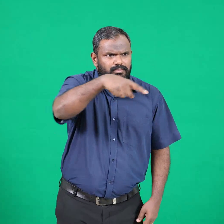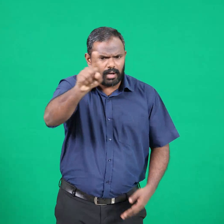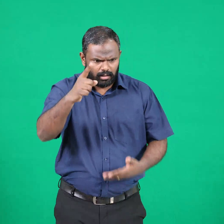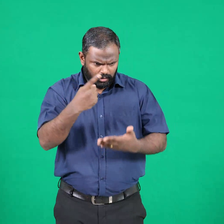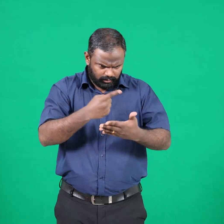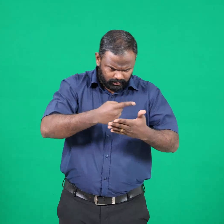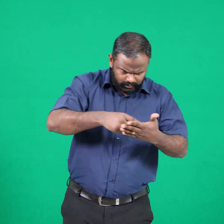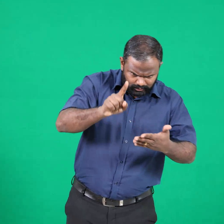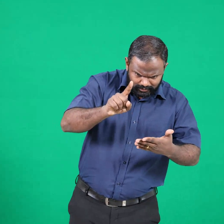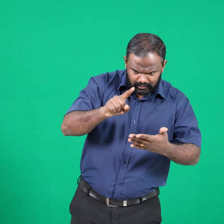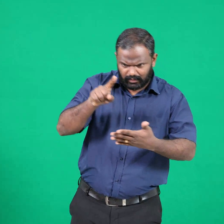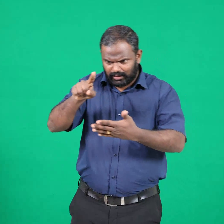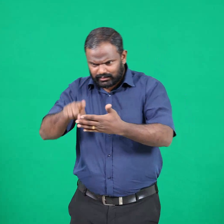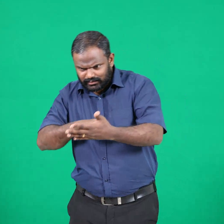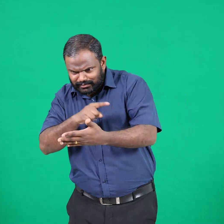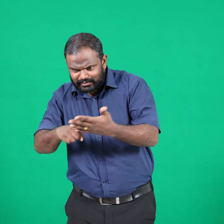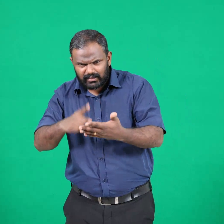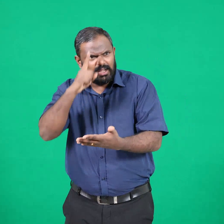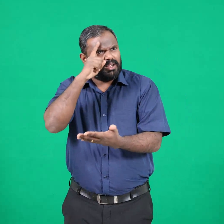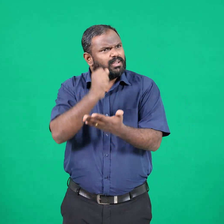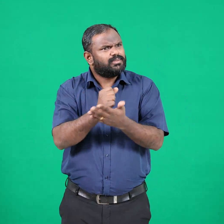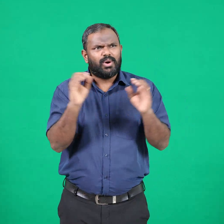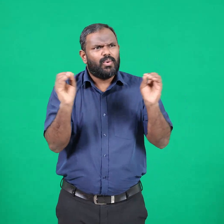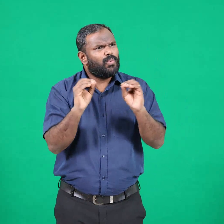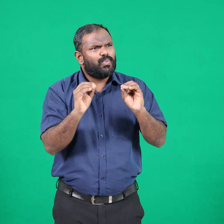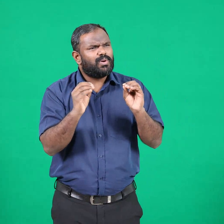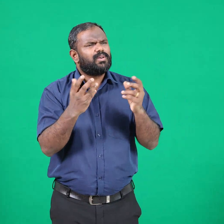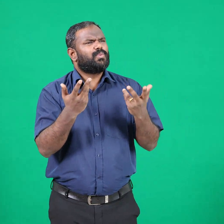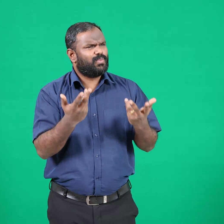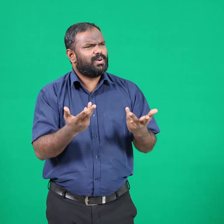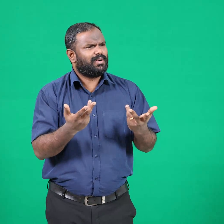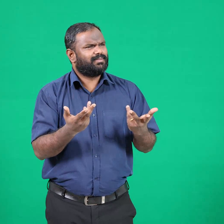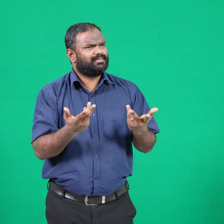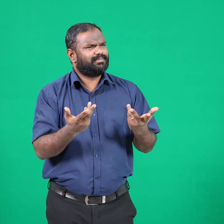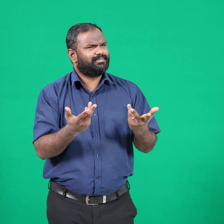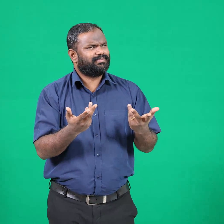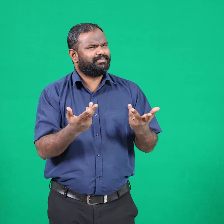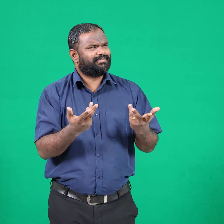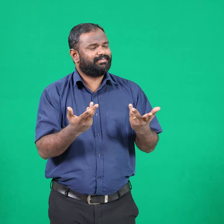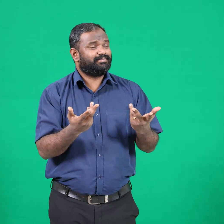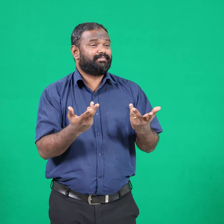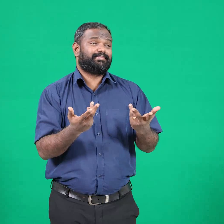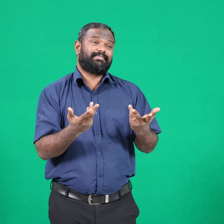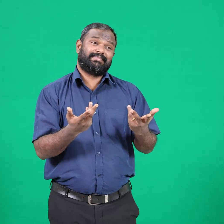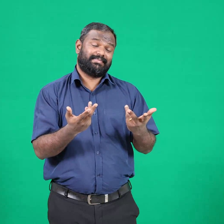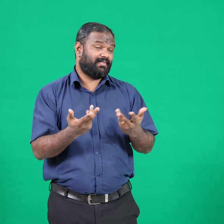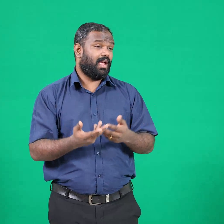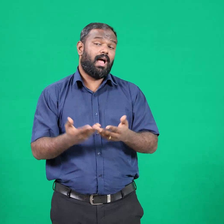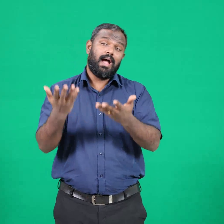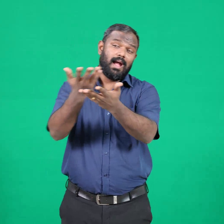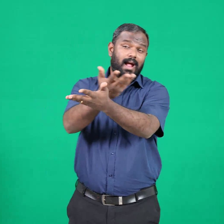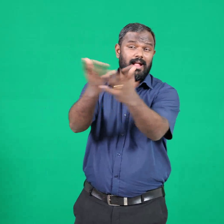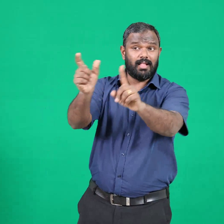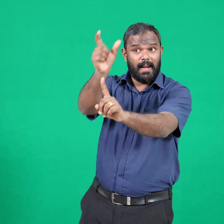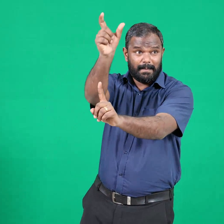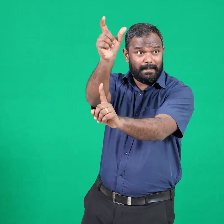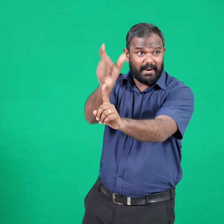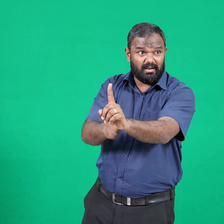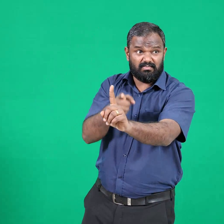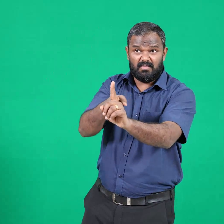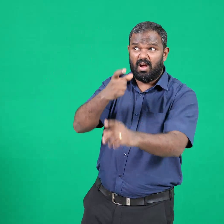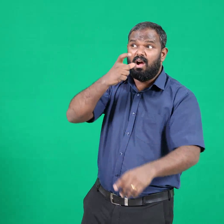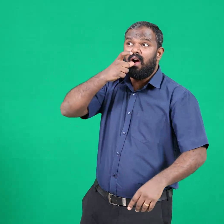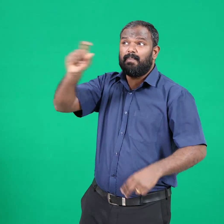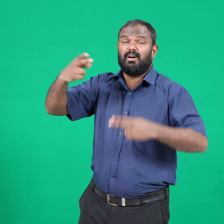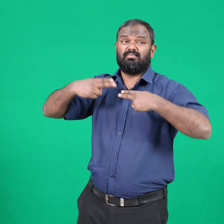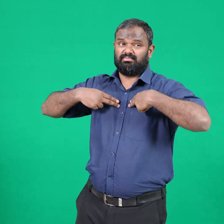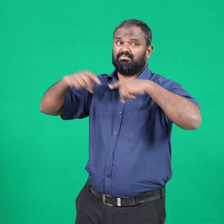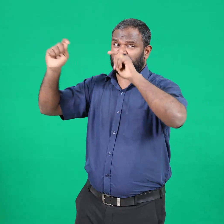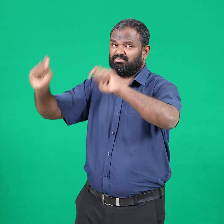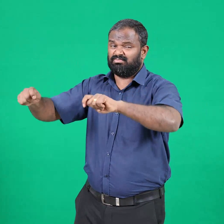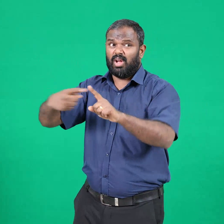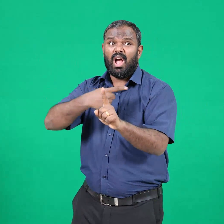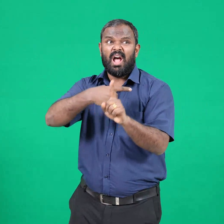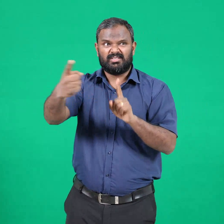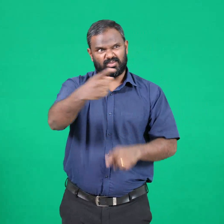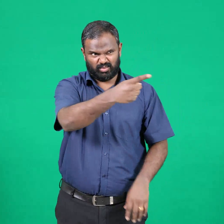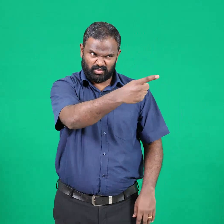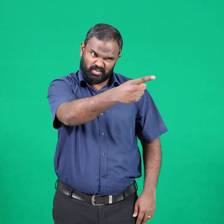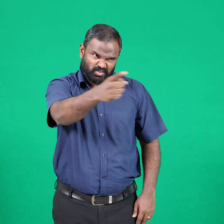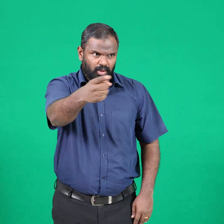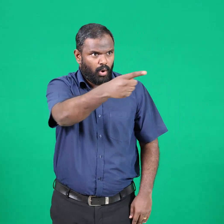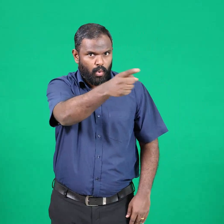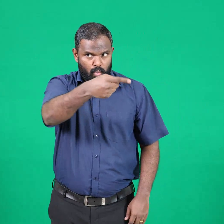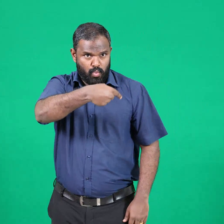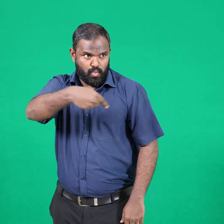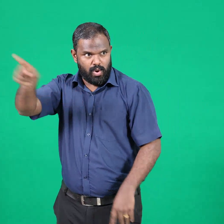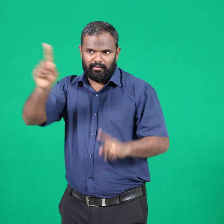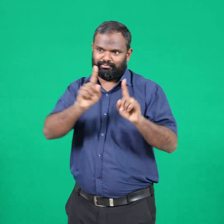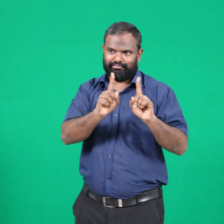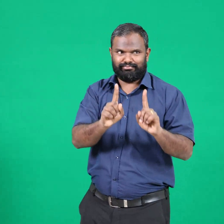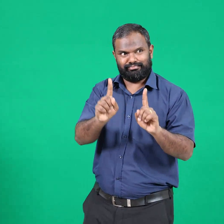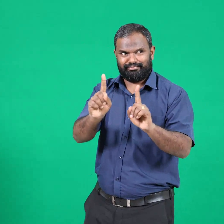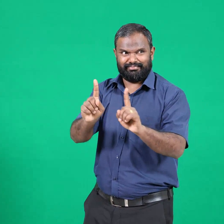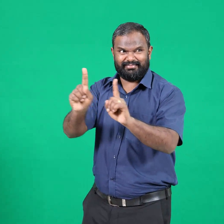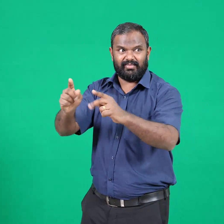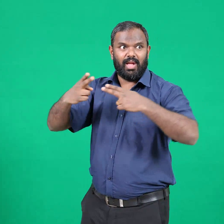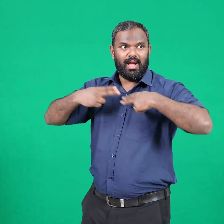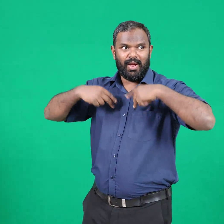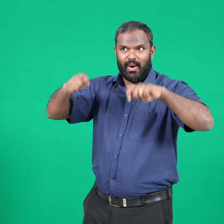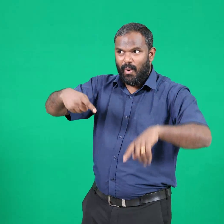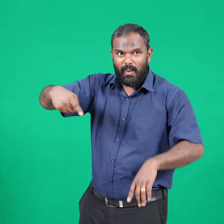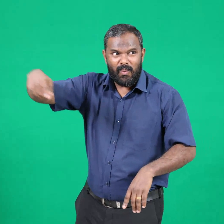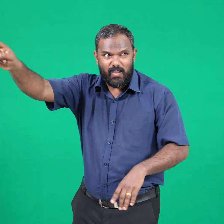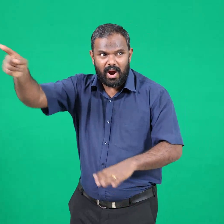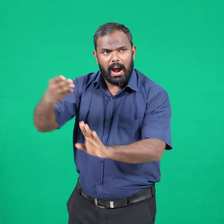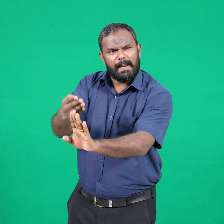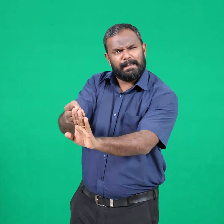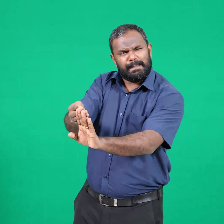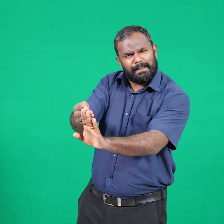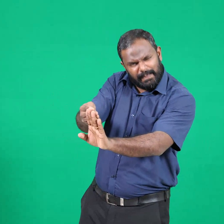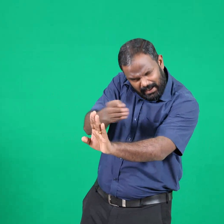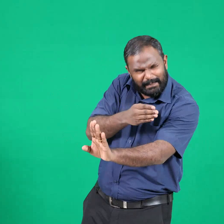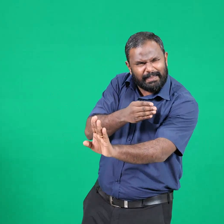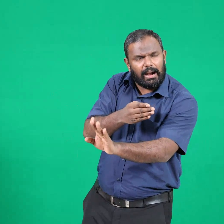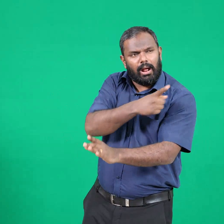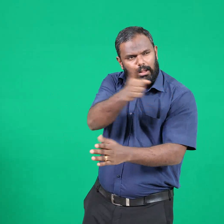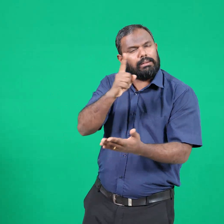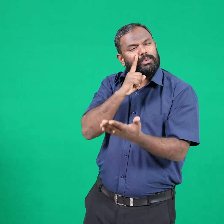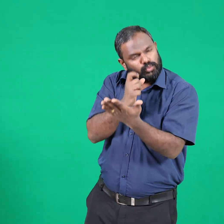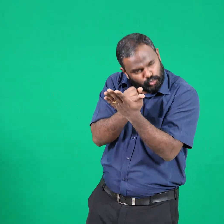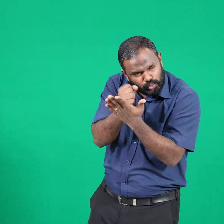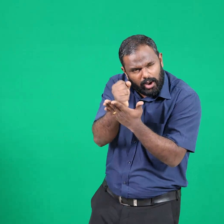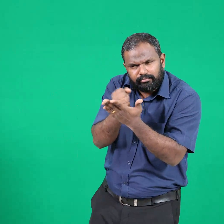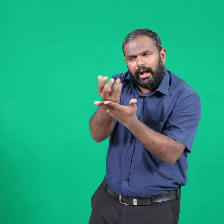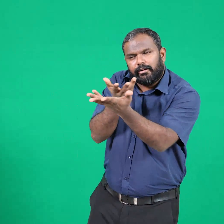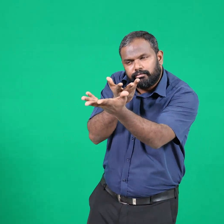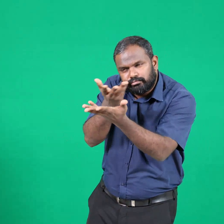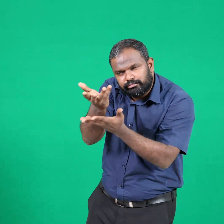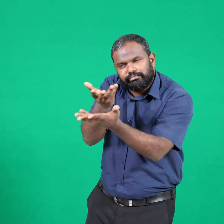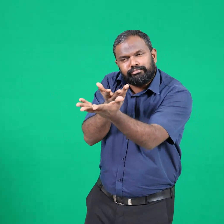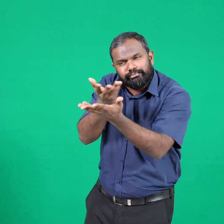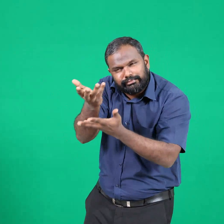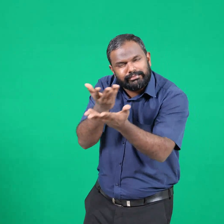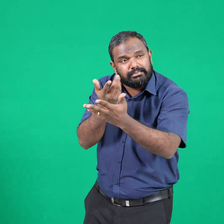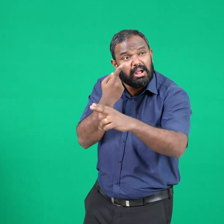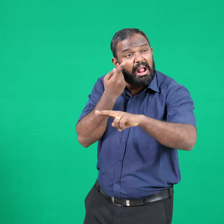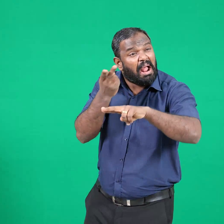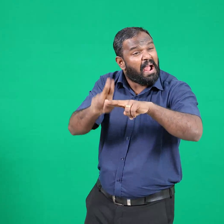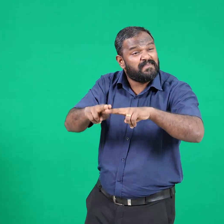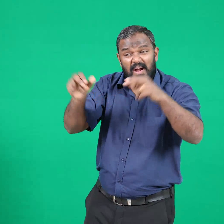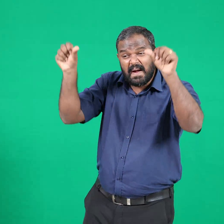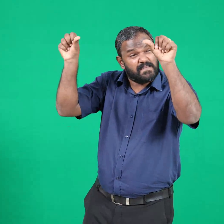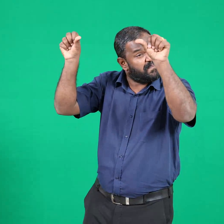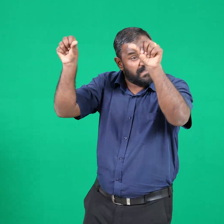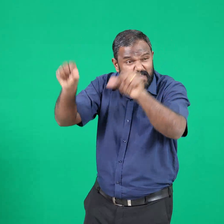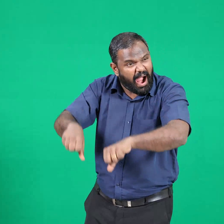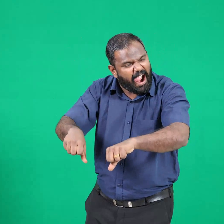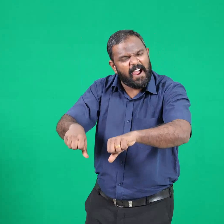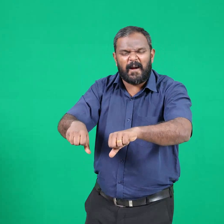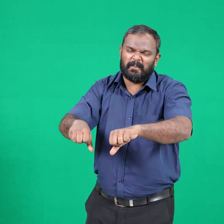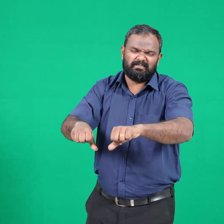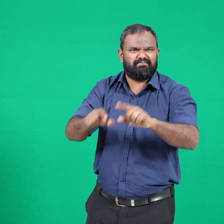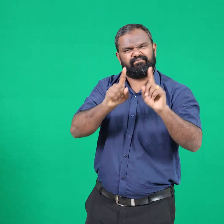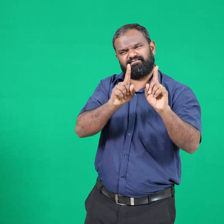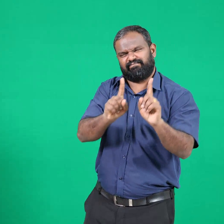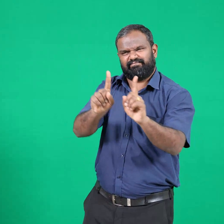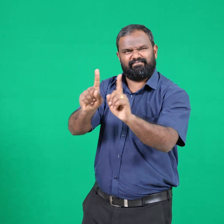Make every effort to reconcile with your adversary while you are on your way to the magistrate.